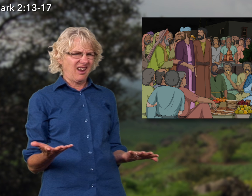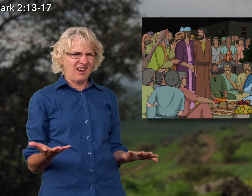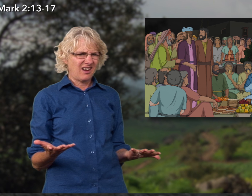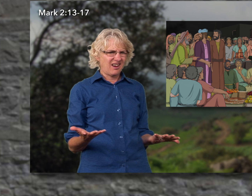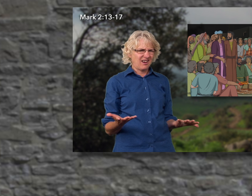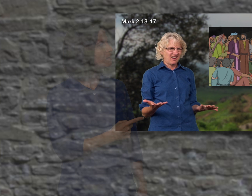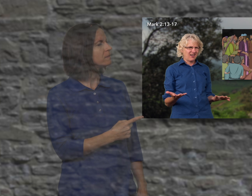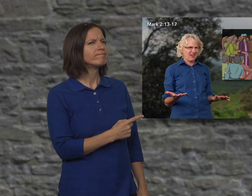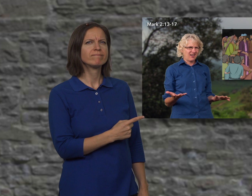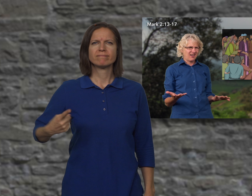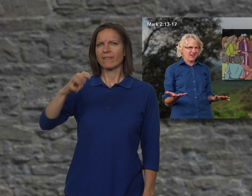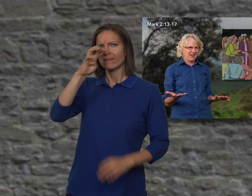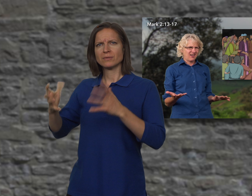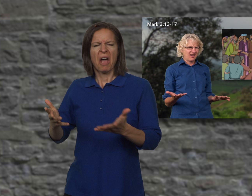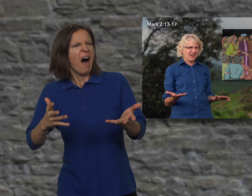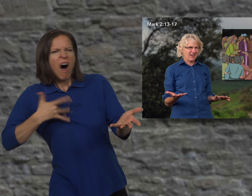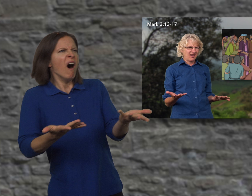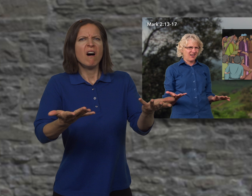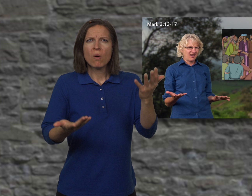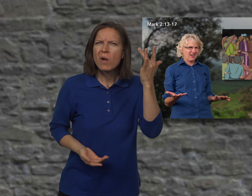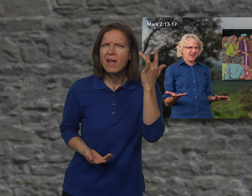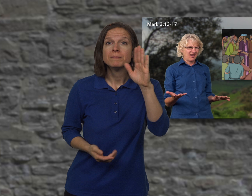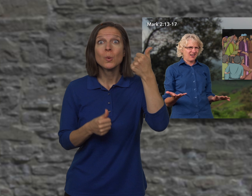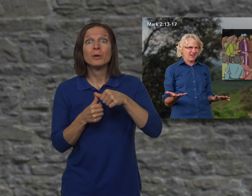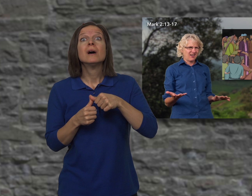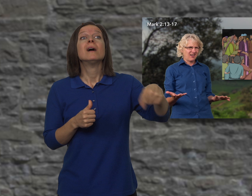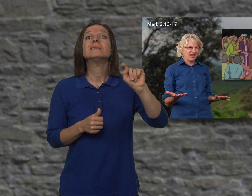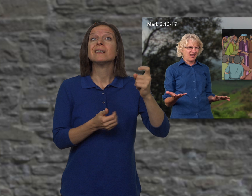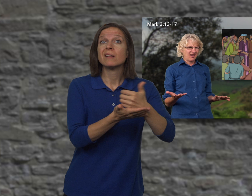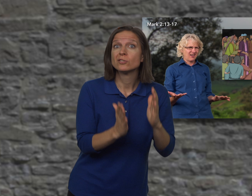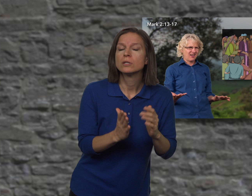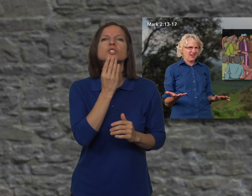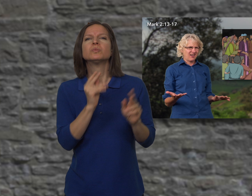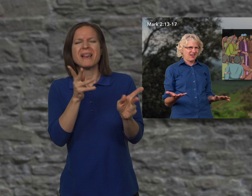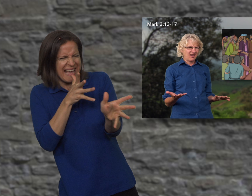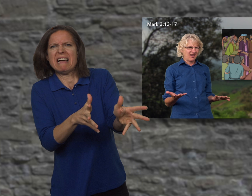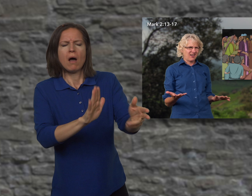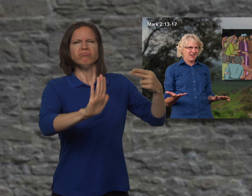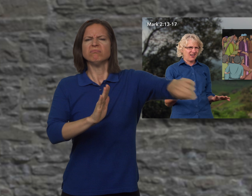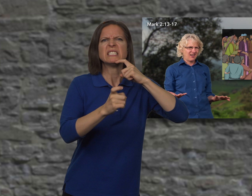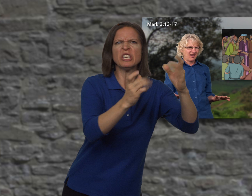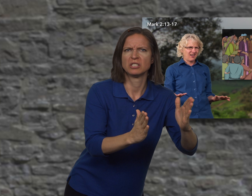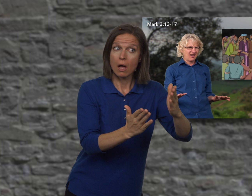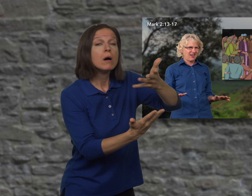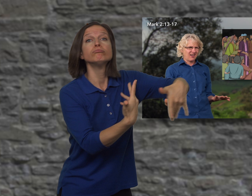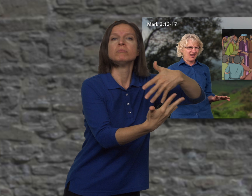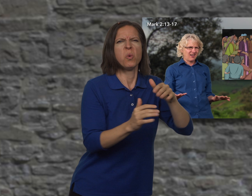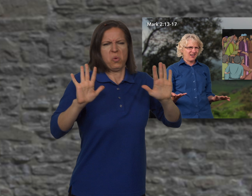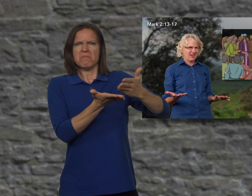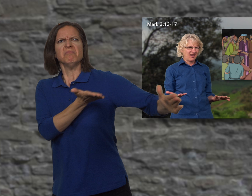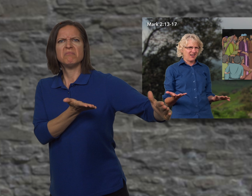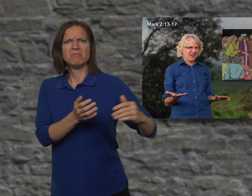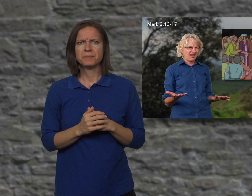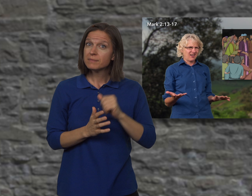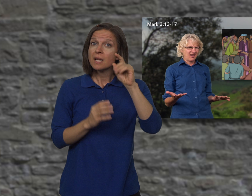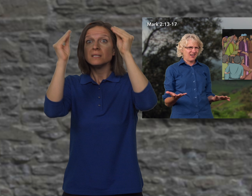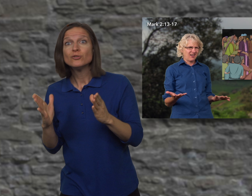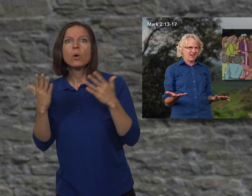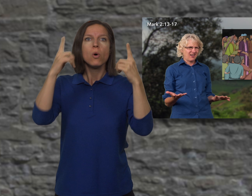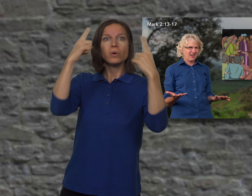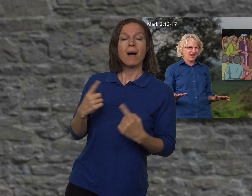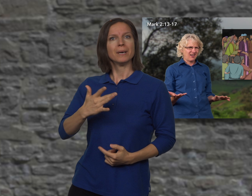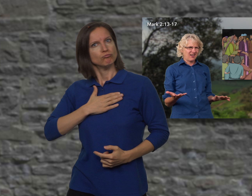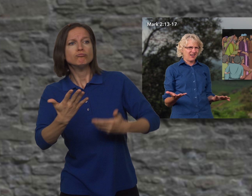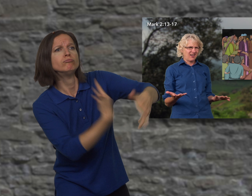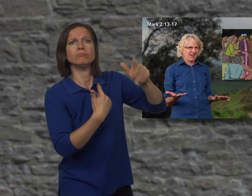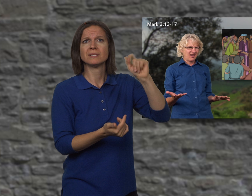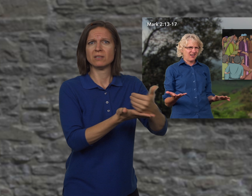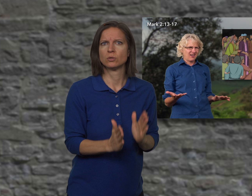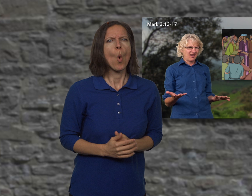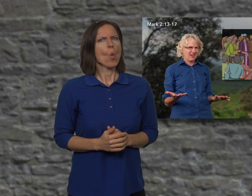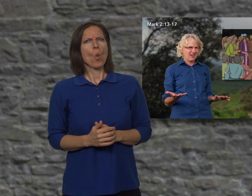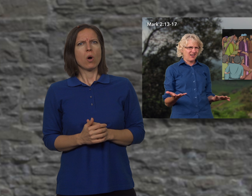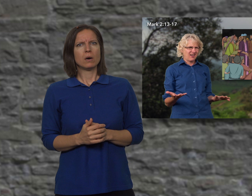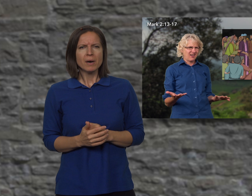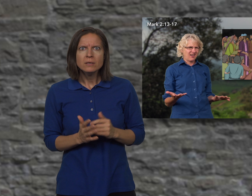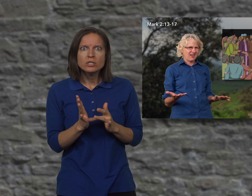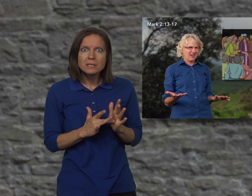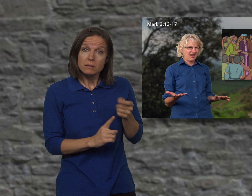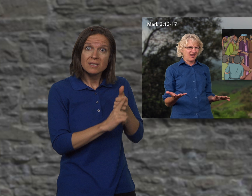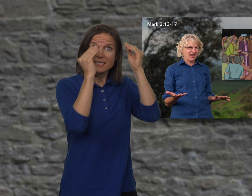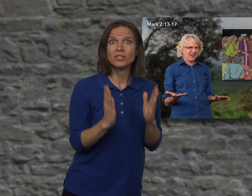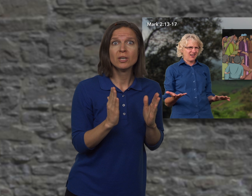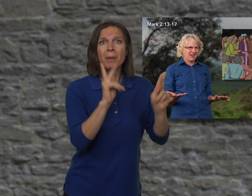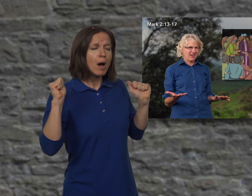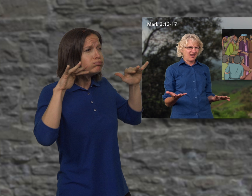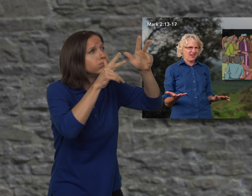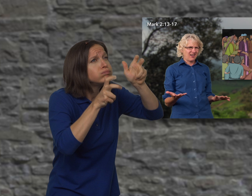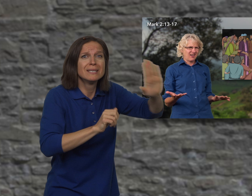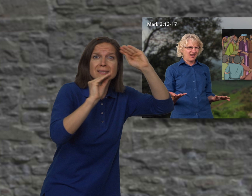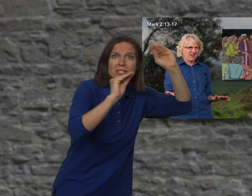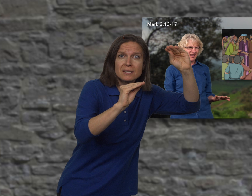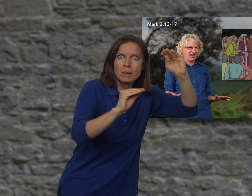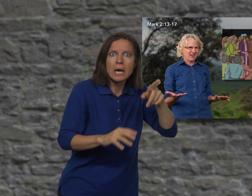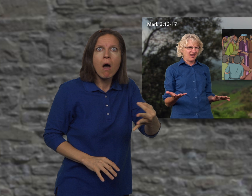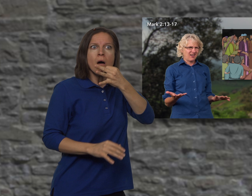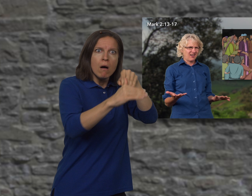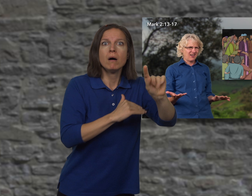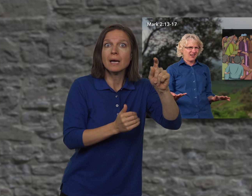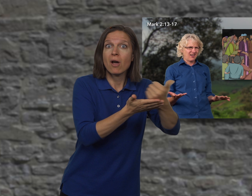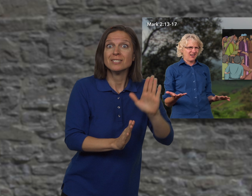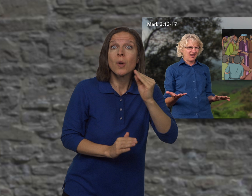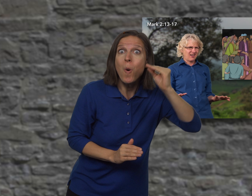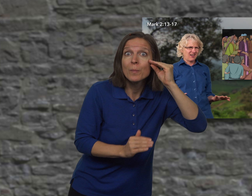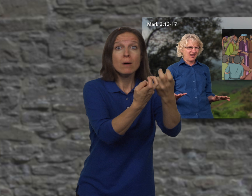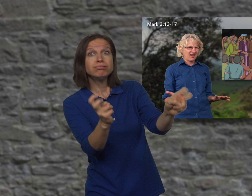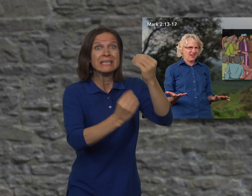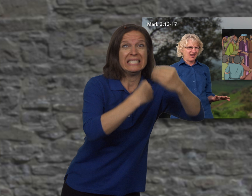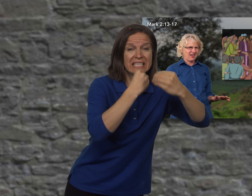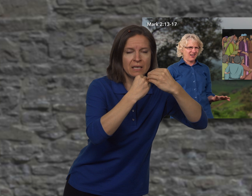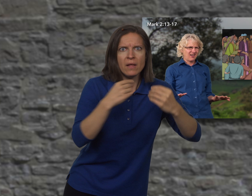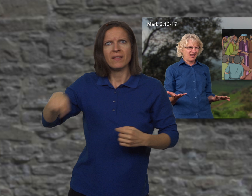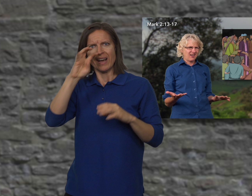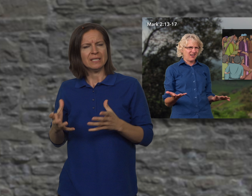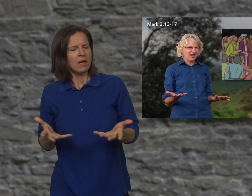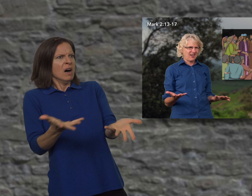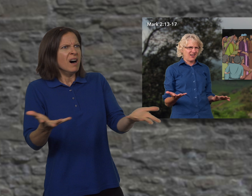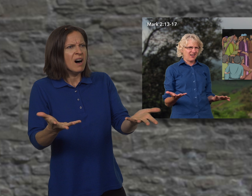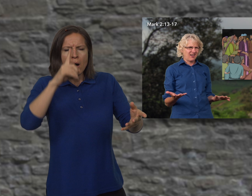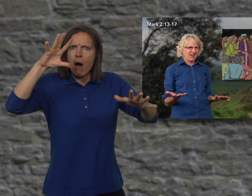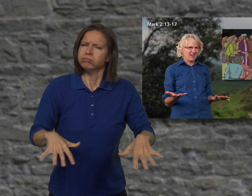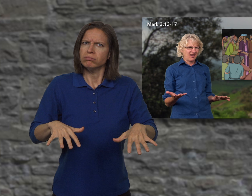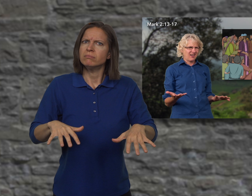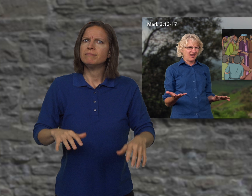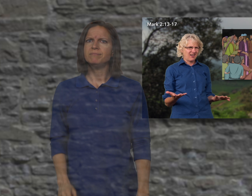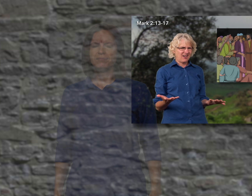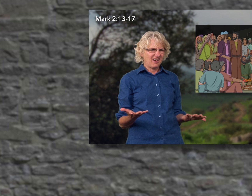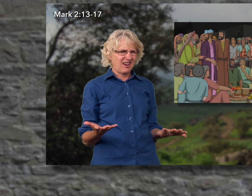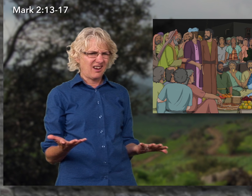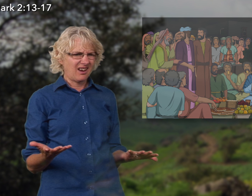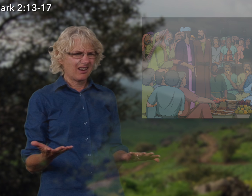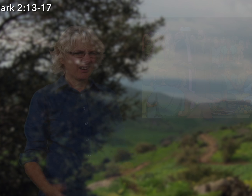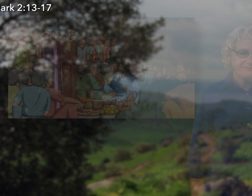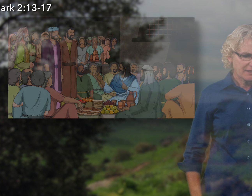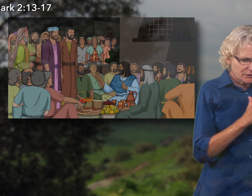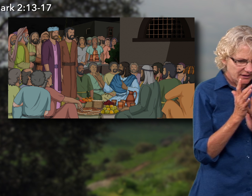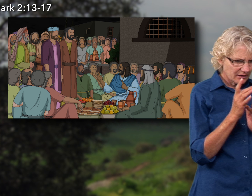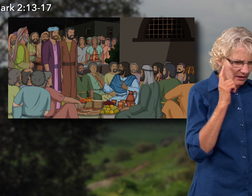When the scribes who were Pharisees saw Jesus eating with these people, they asked His disciples, “Why does He eat with tax collectors and sinners?”